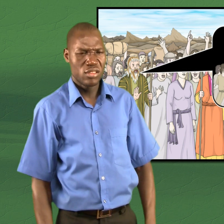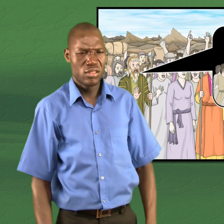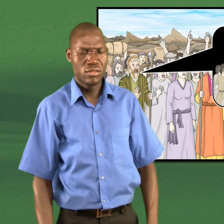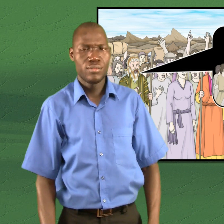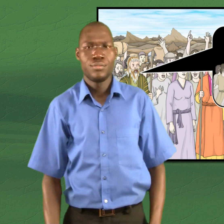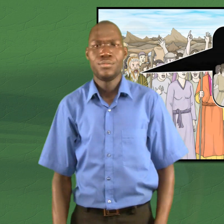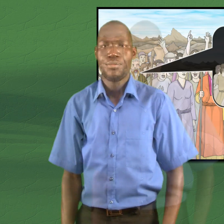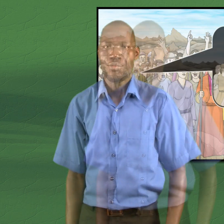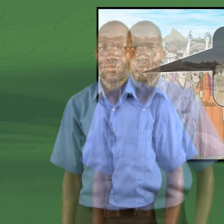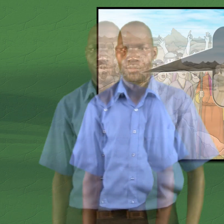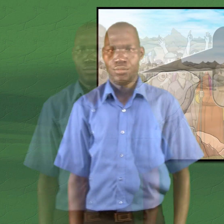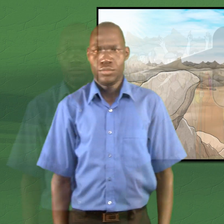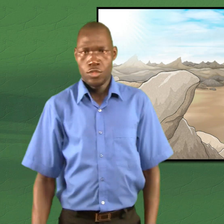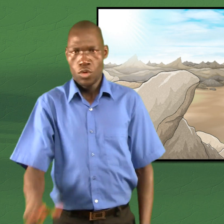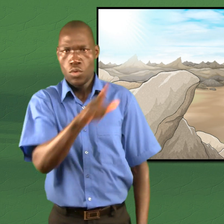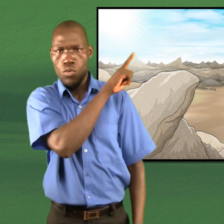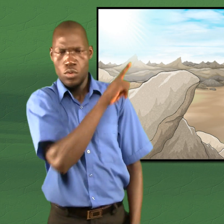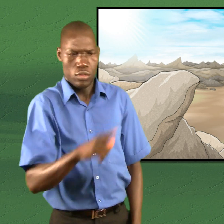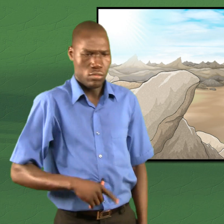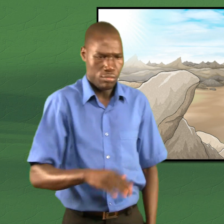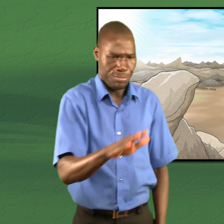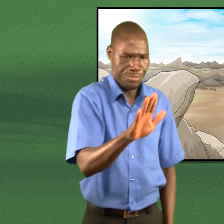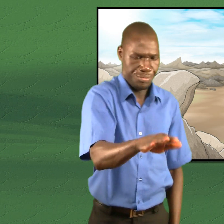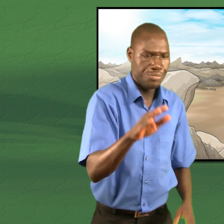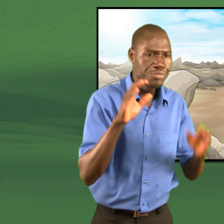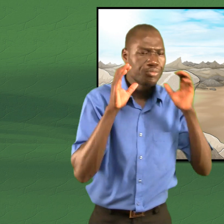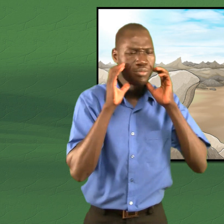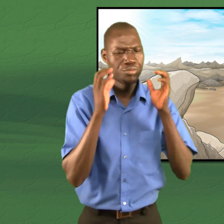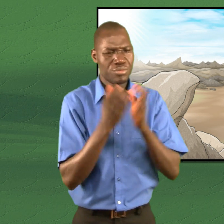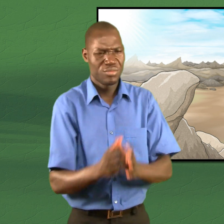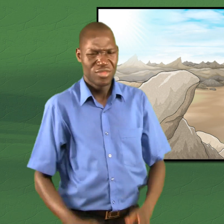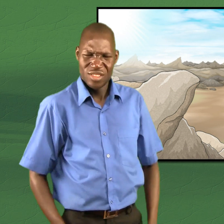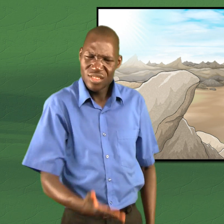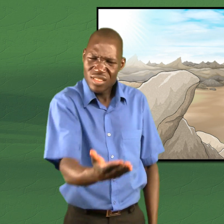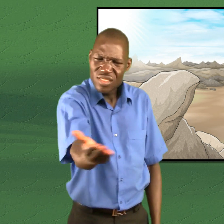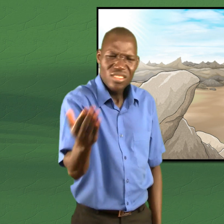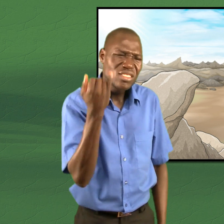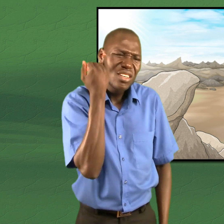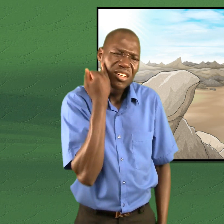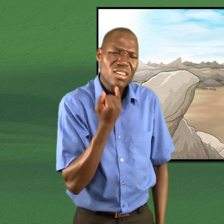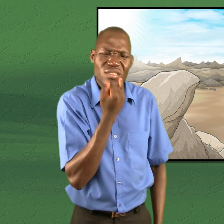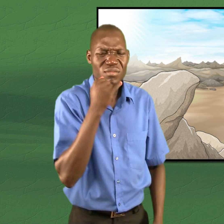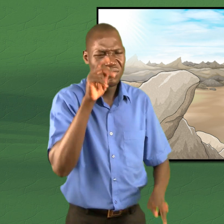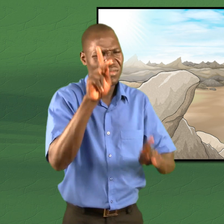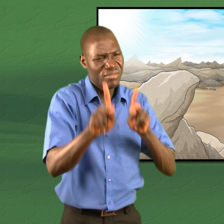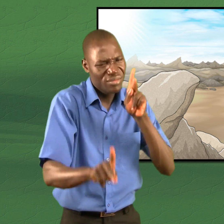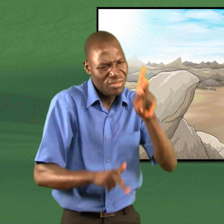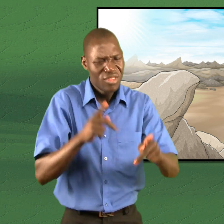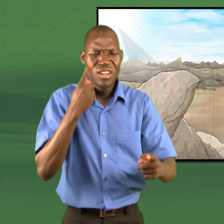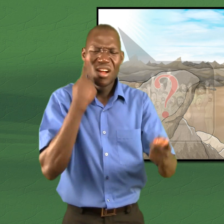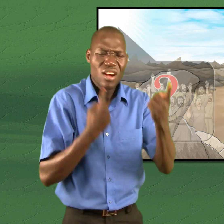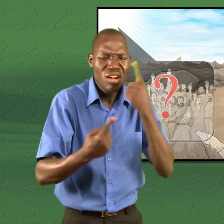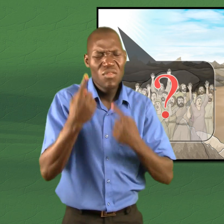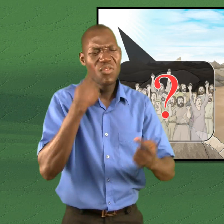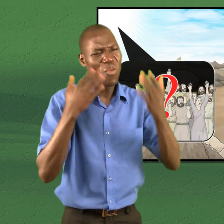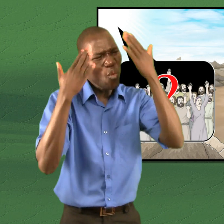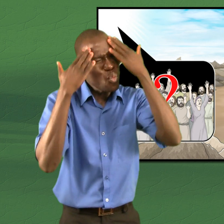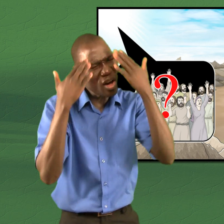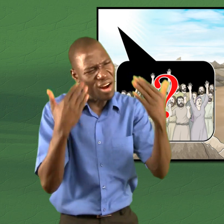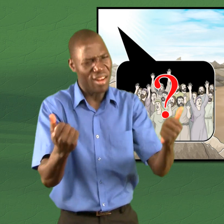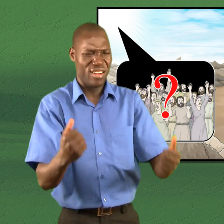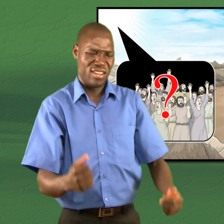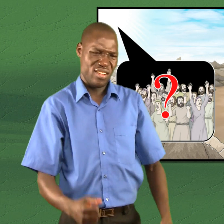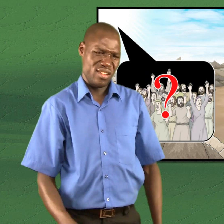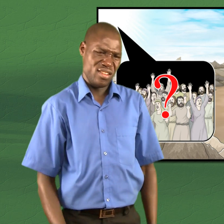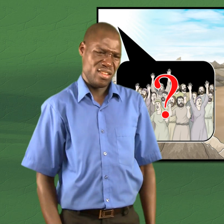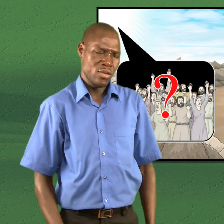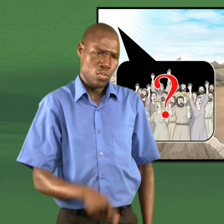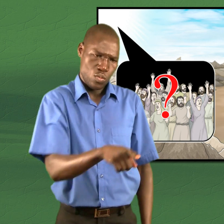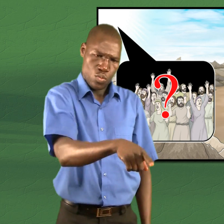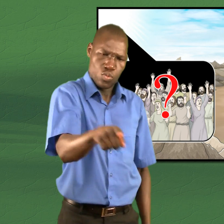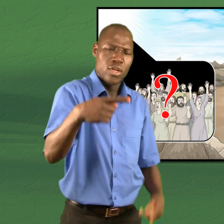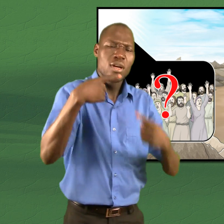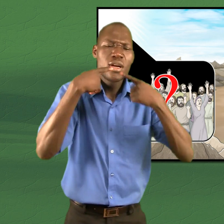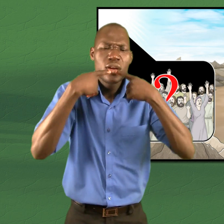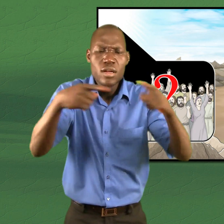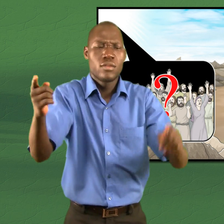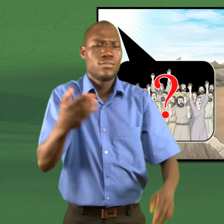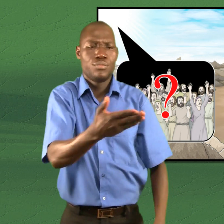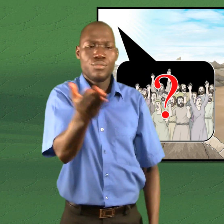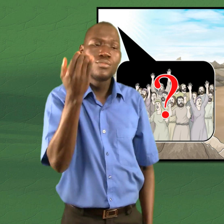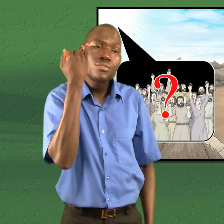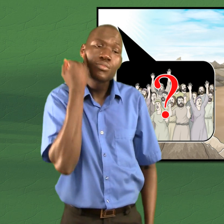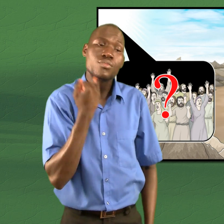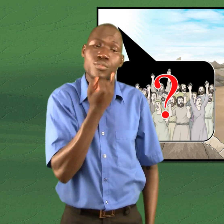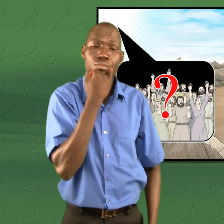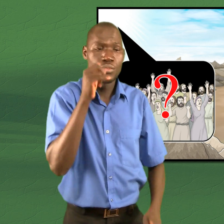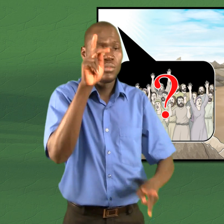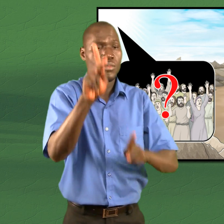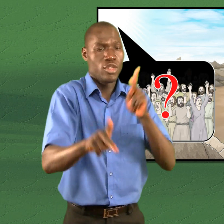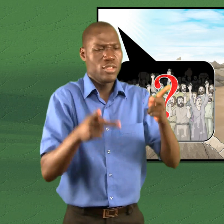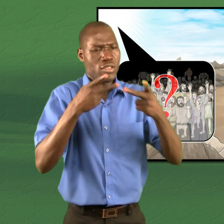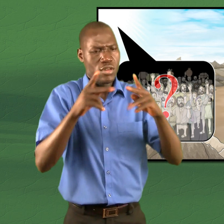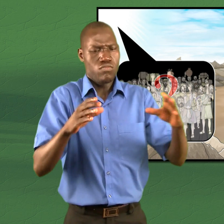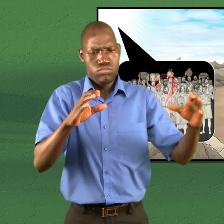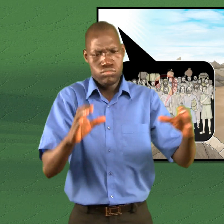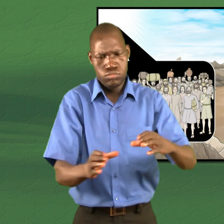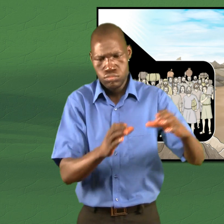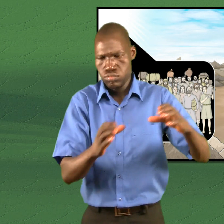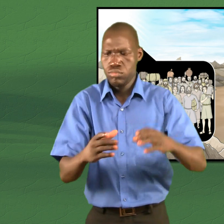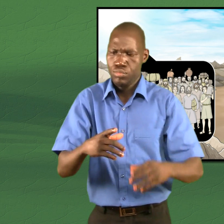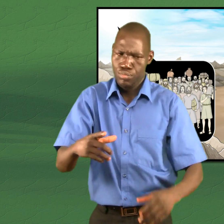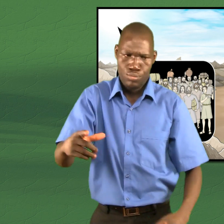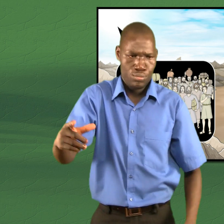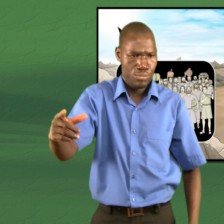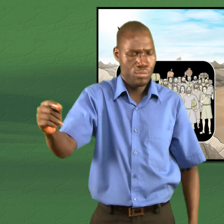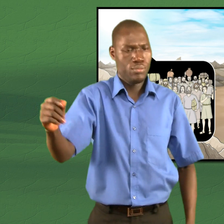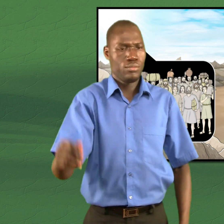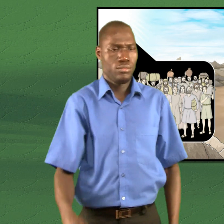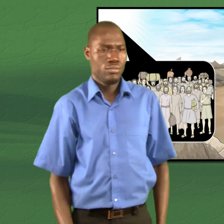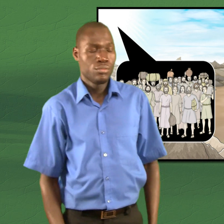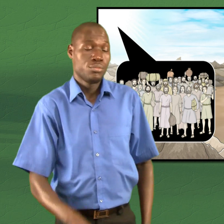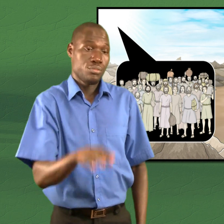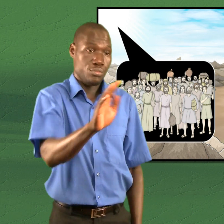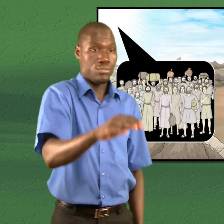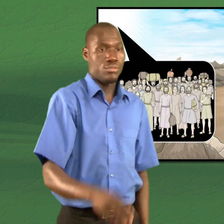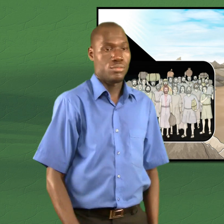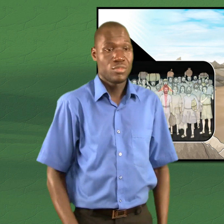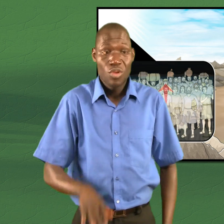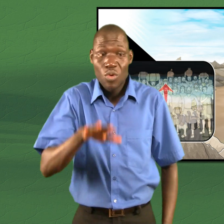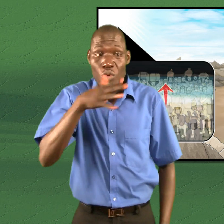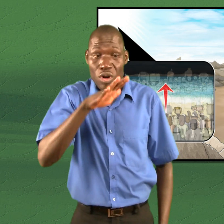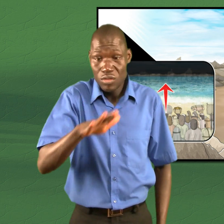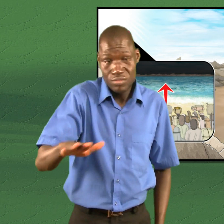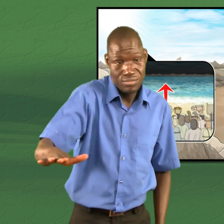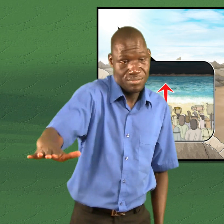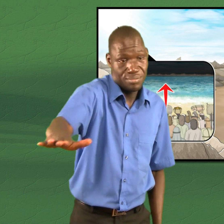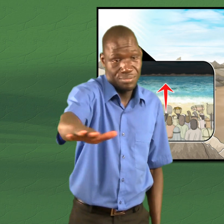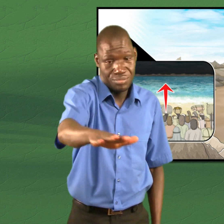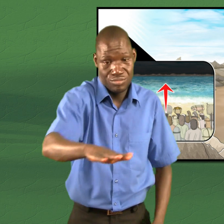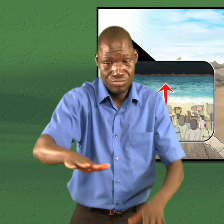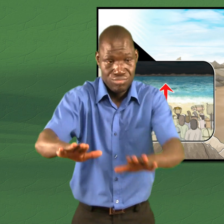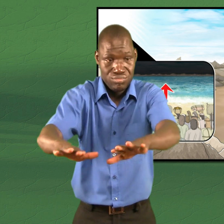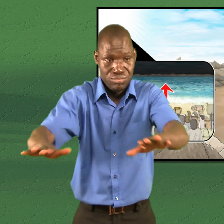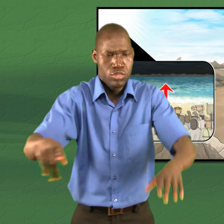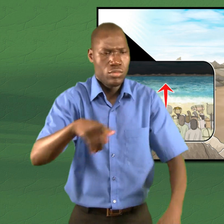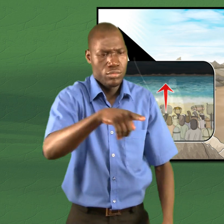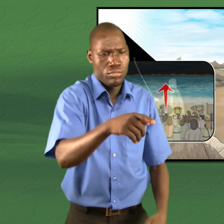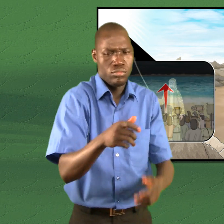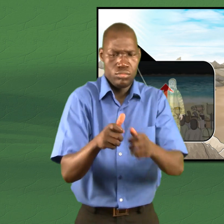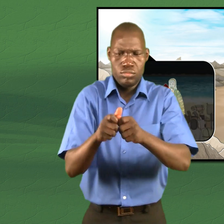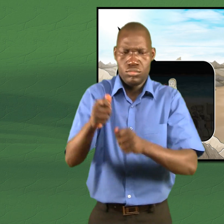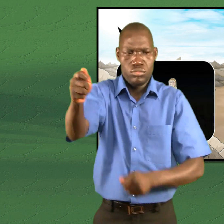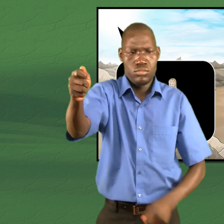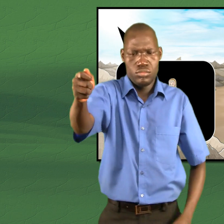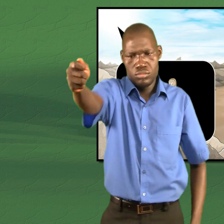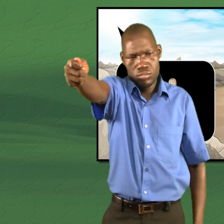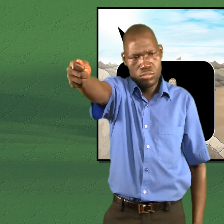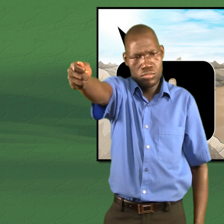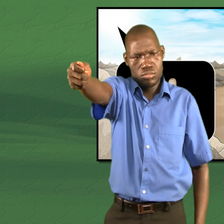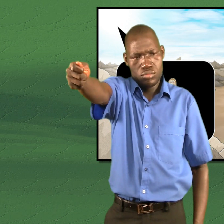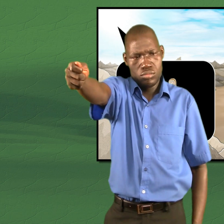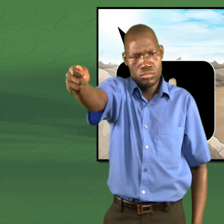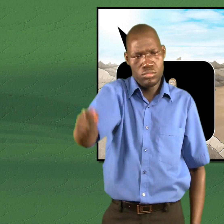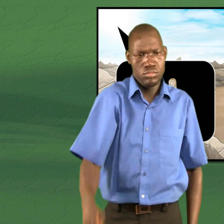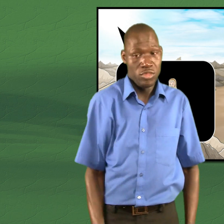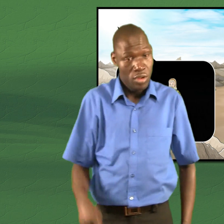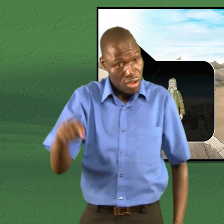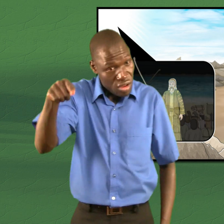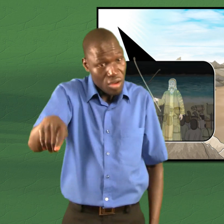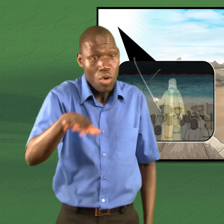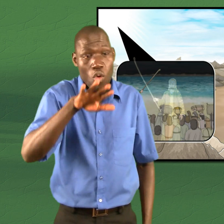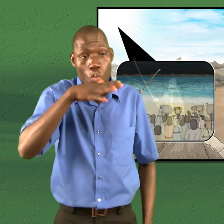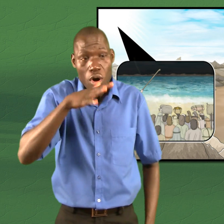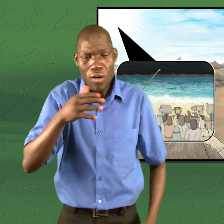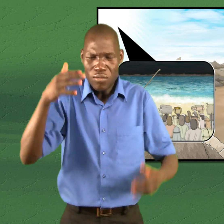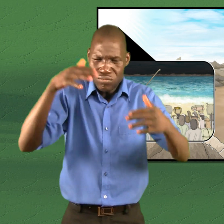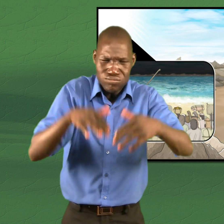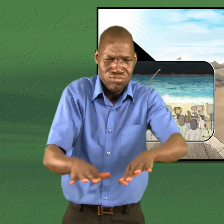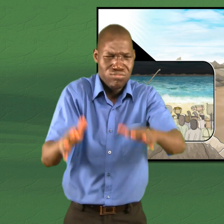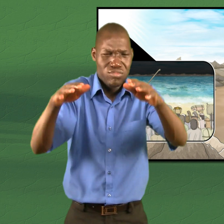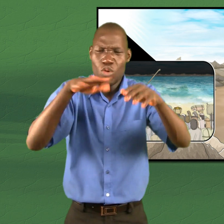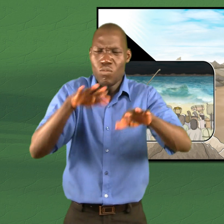Then the LORD said to Moses, “Why are you crying out to Me? Tell the Israelites to go forward.